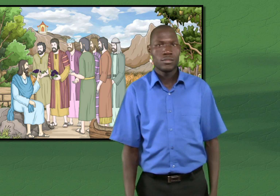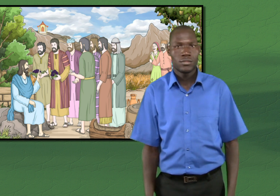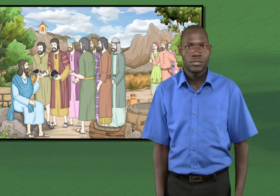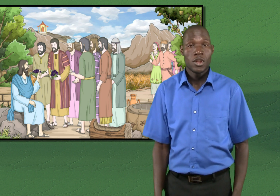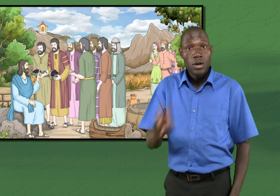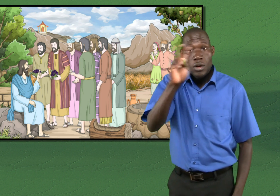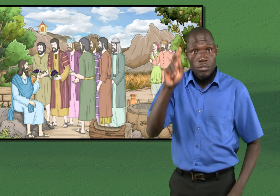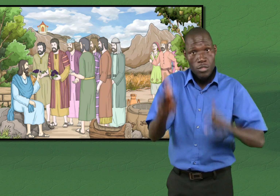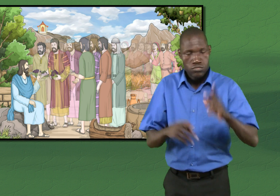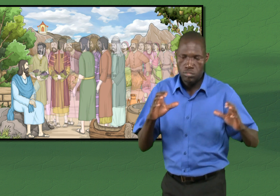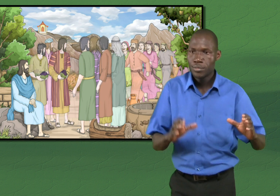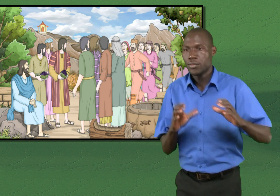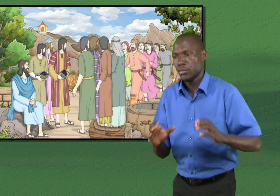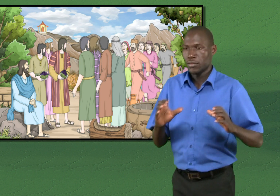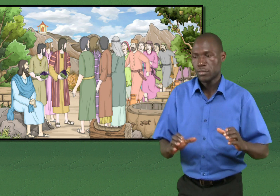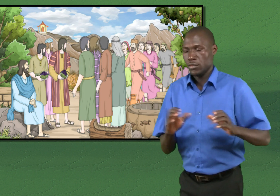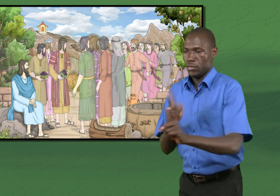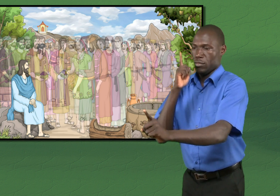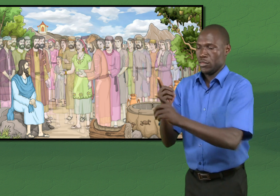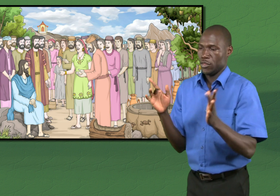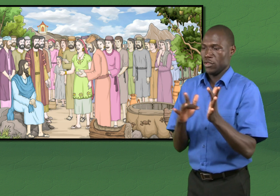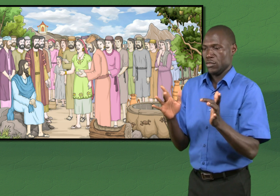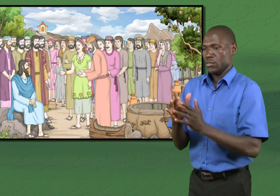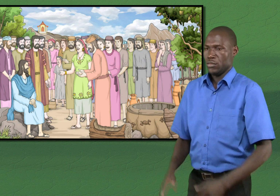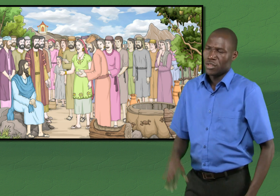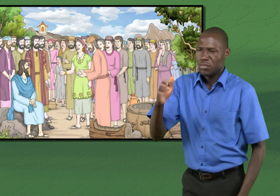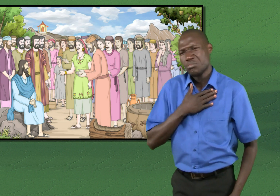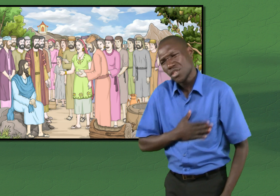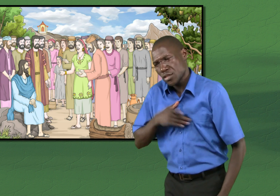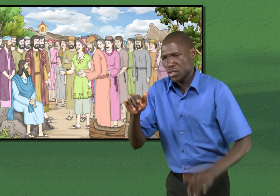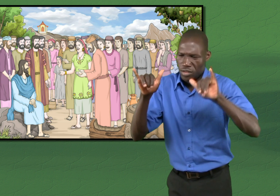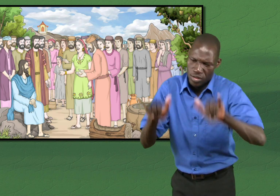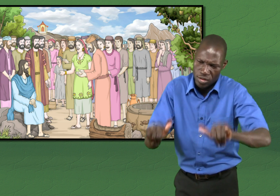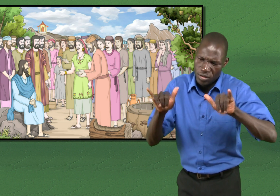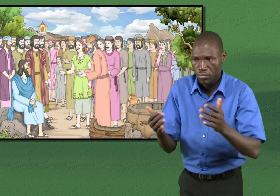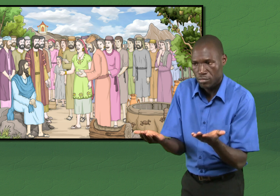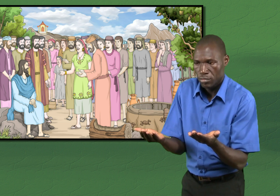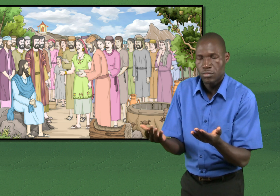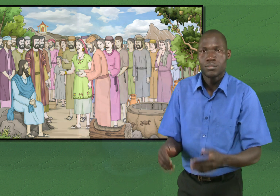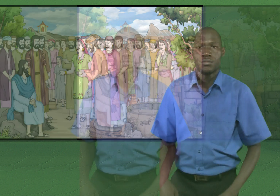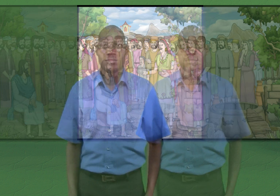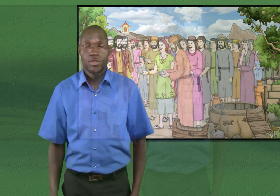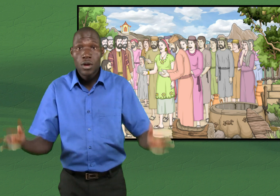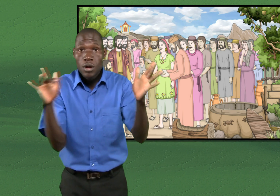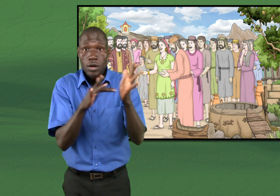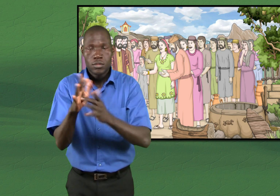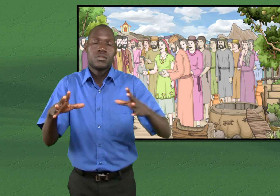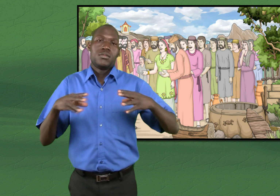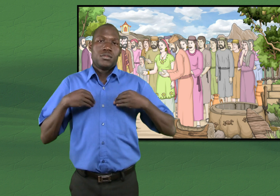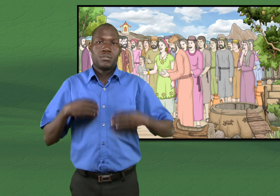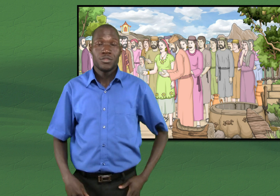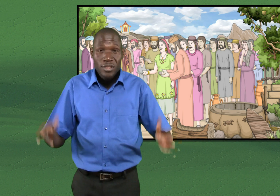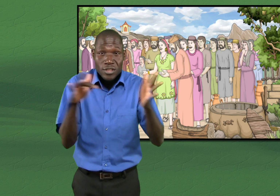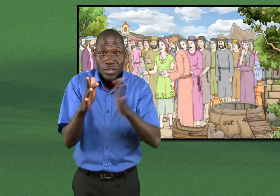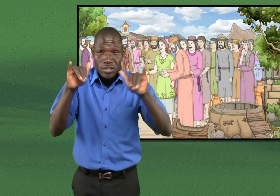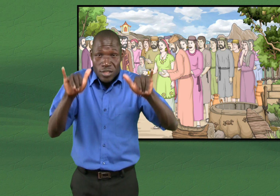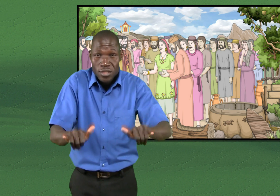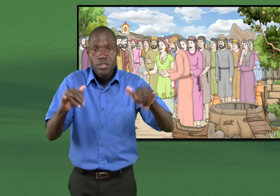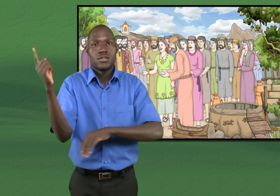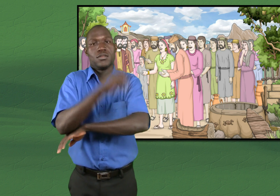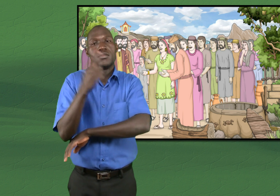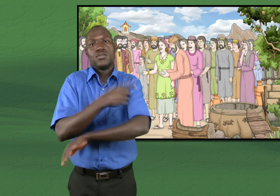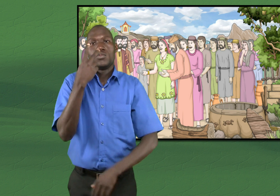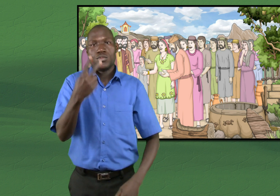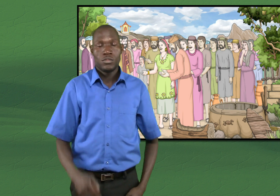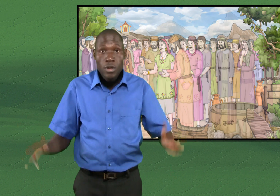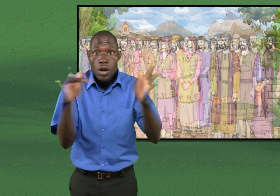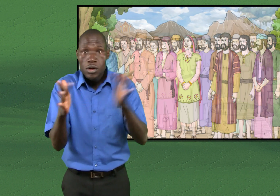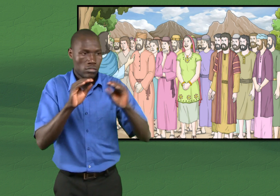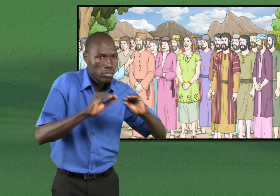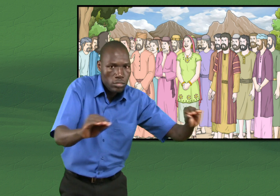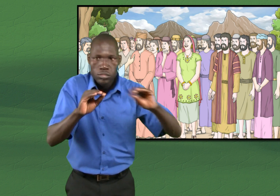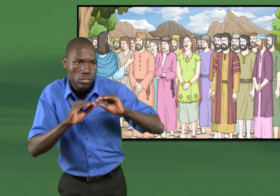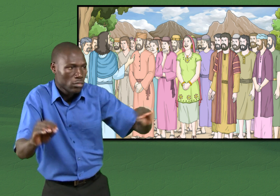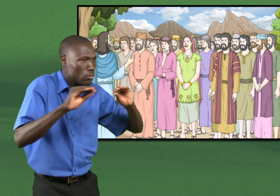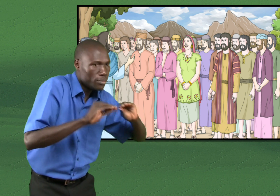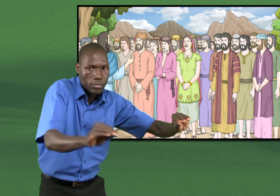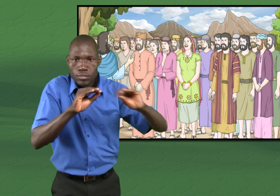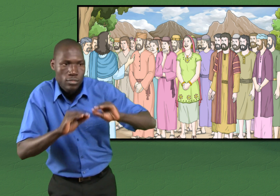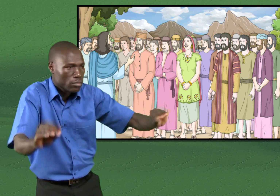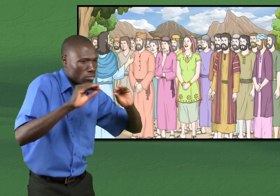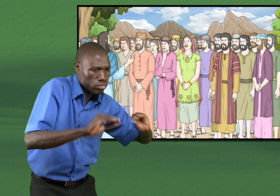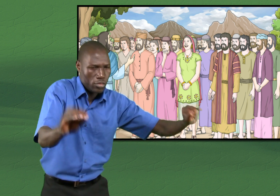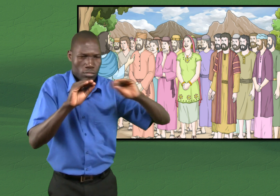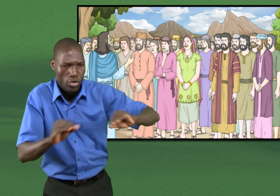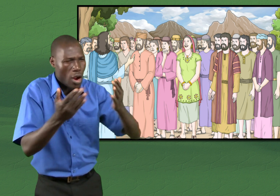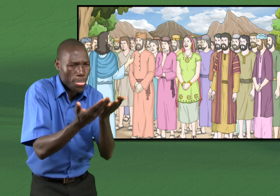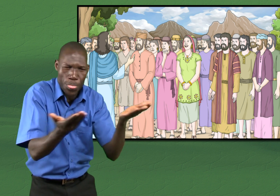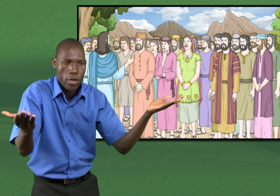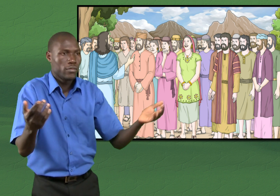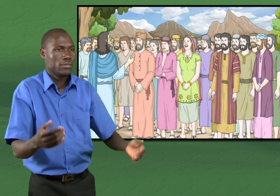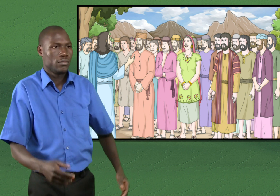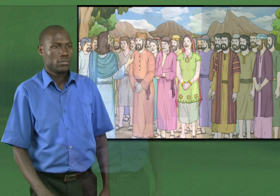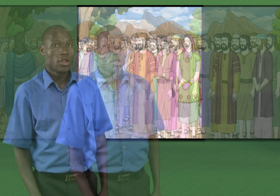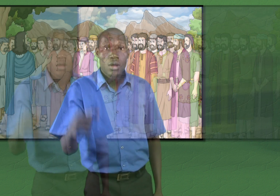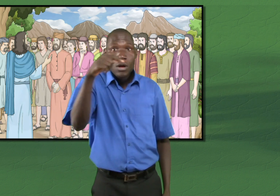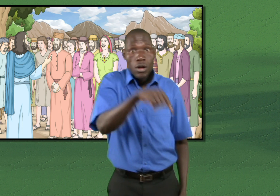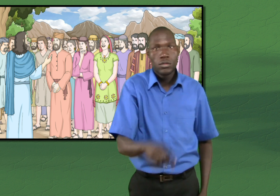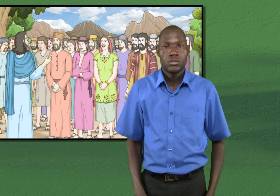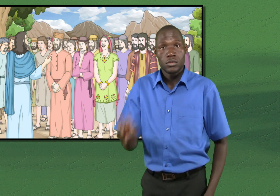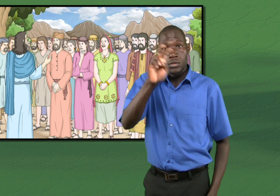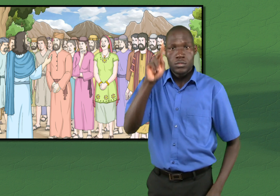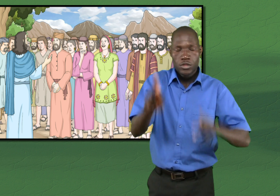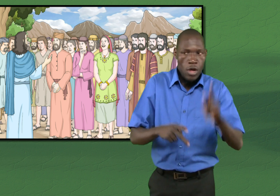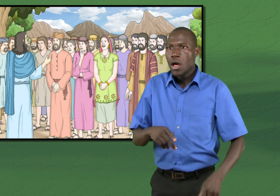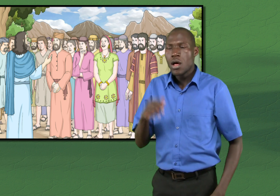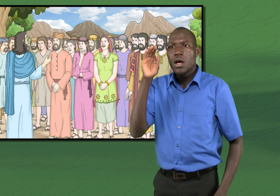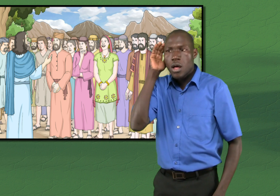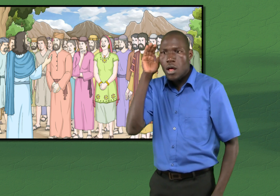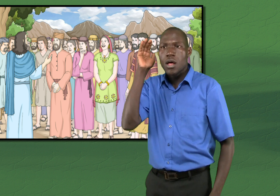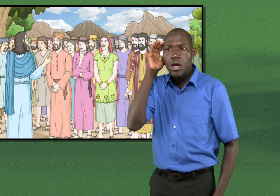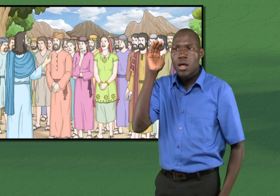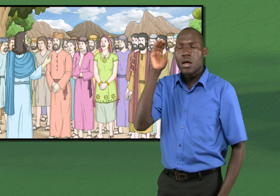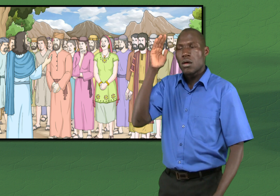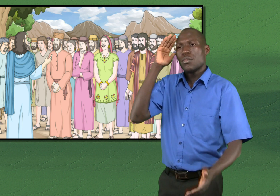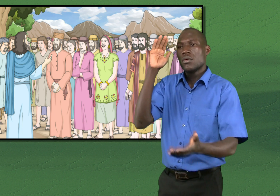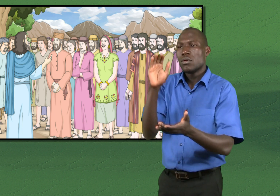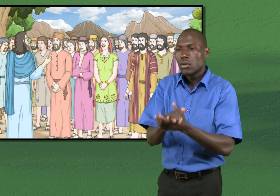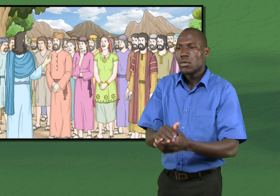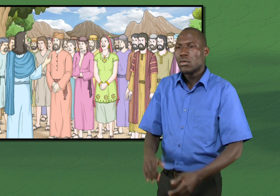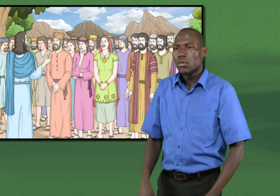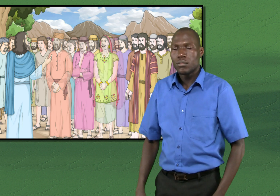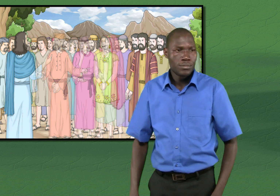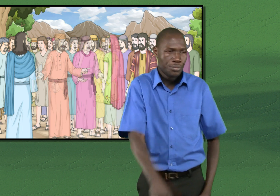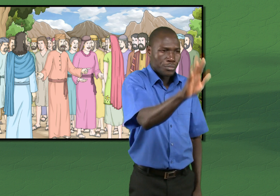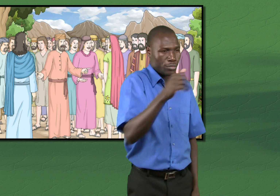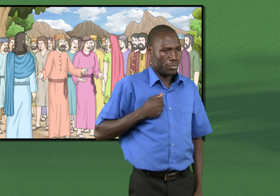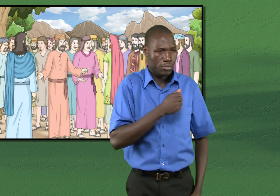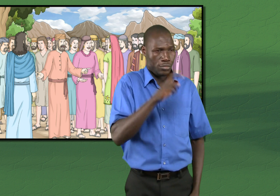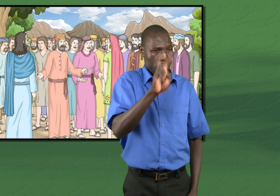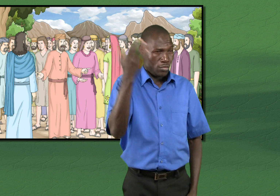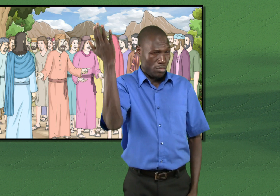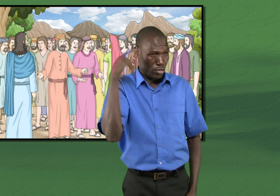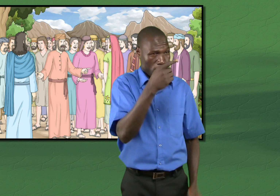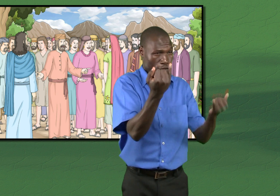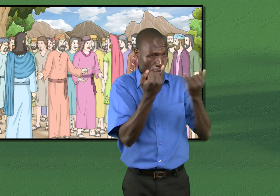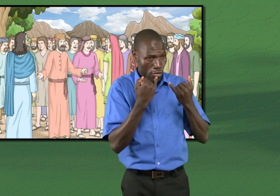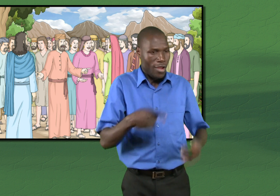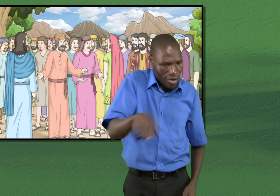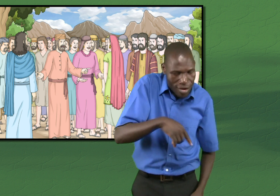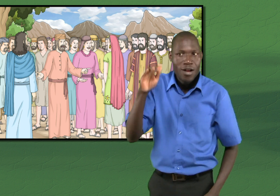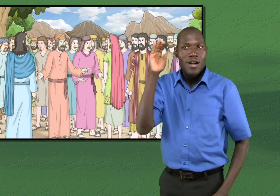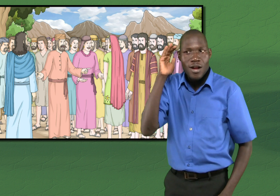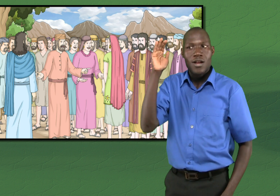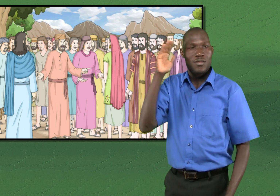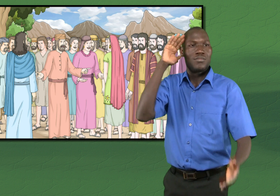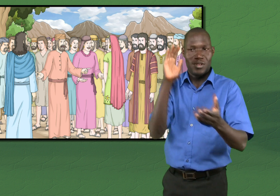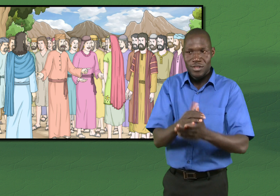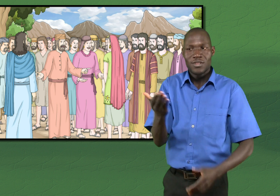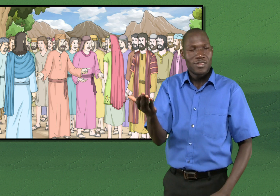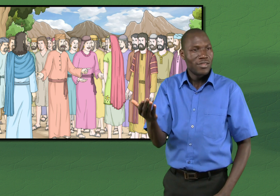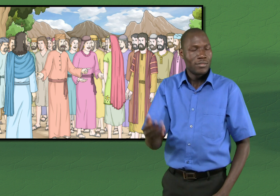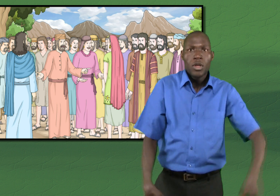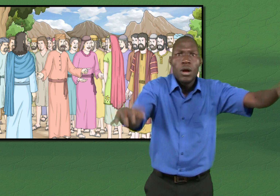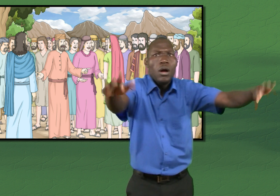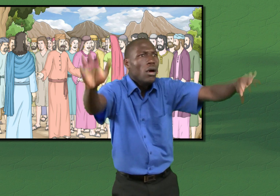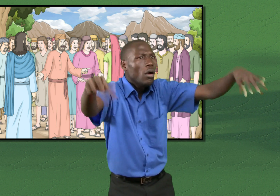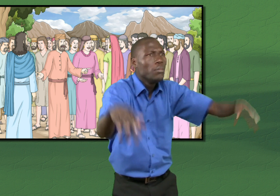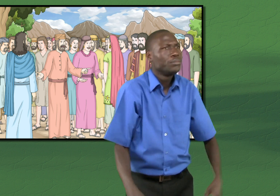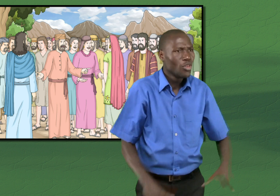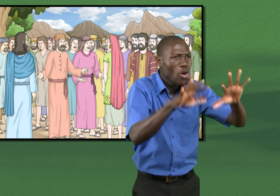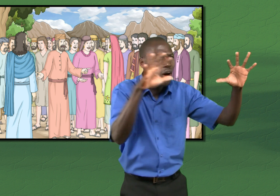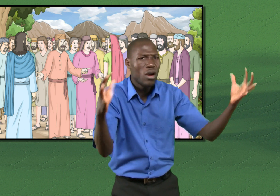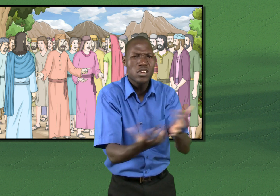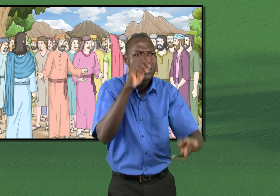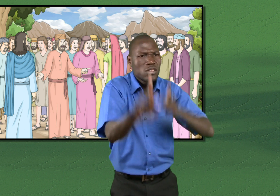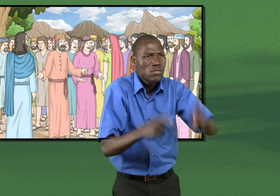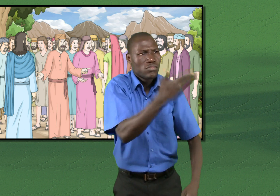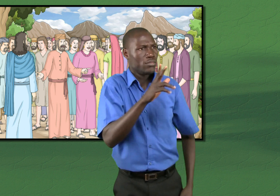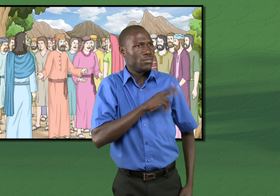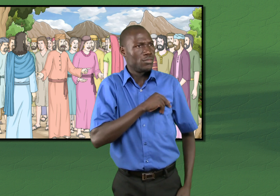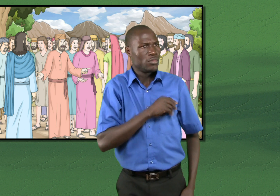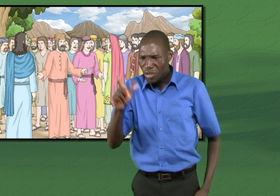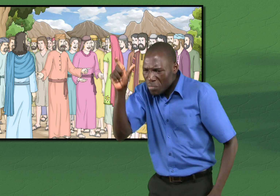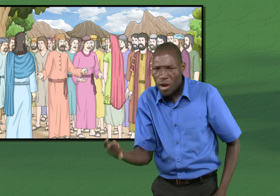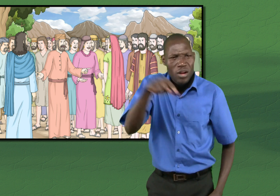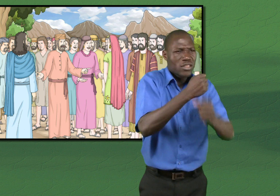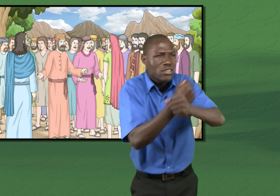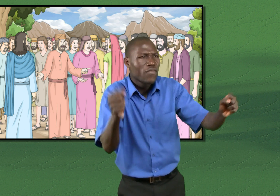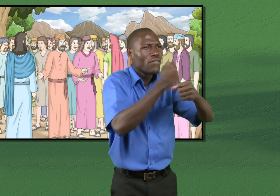So when the Samaritans came to Him, they asked Him to stay with them, and He stayed two days. And many more believed because of His message. They said to the woman, “We now believe not only because of your words;